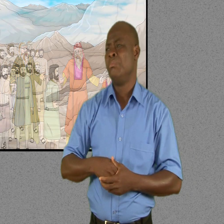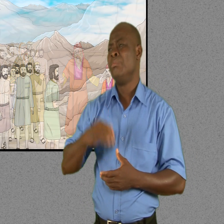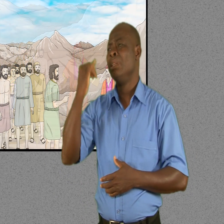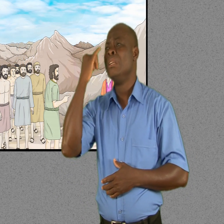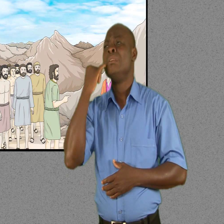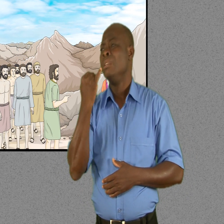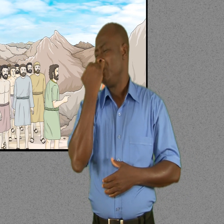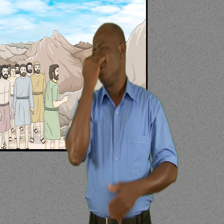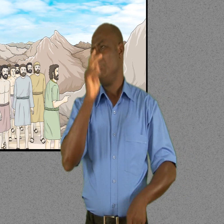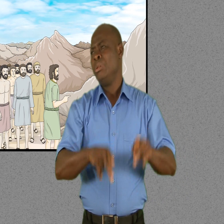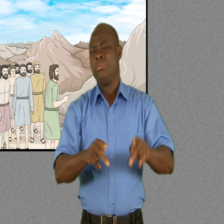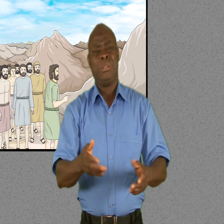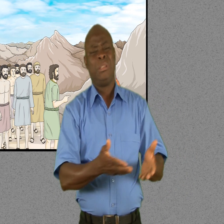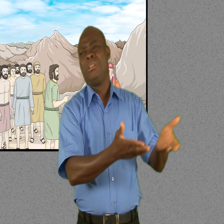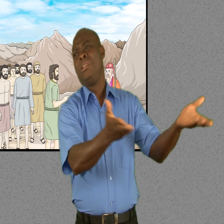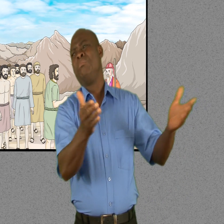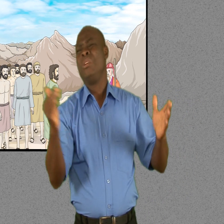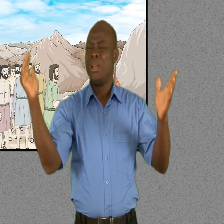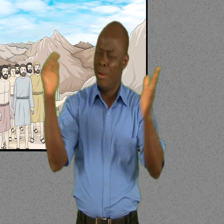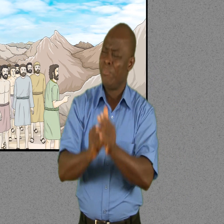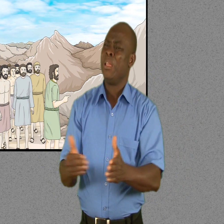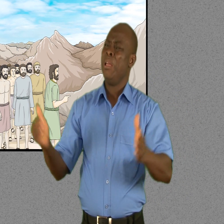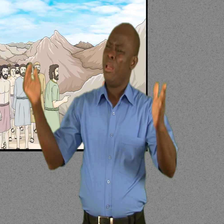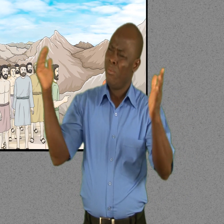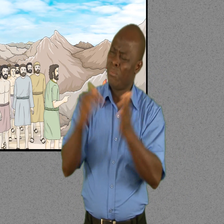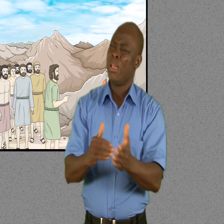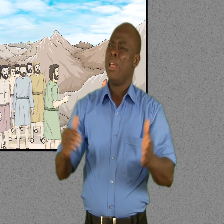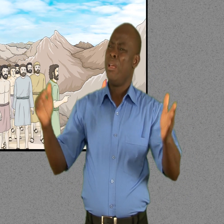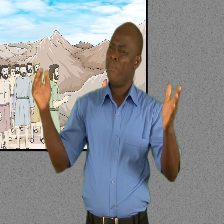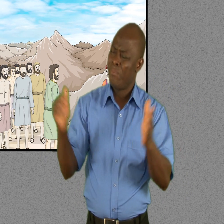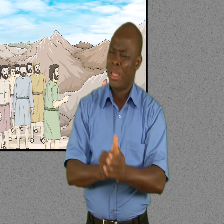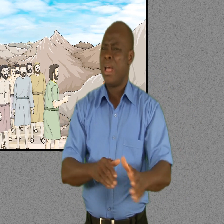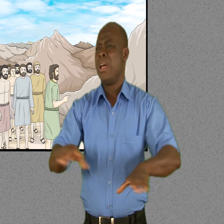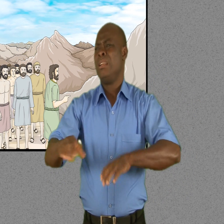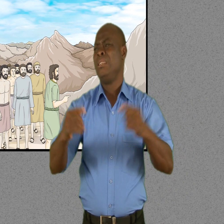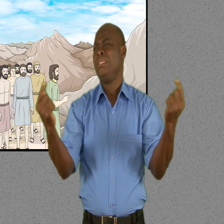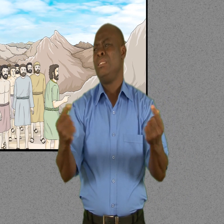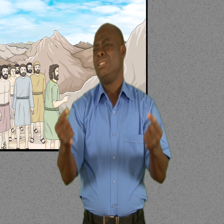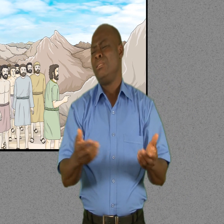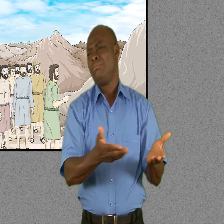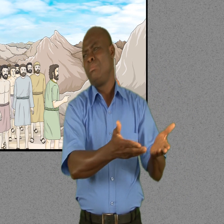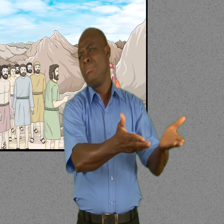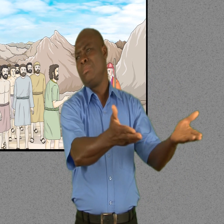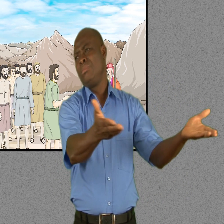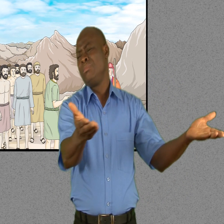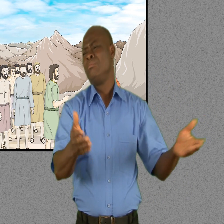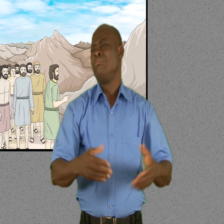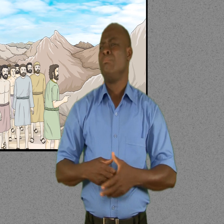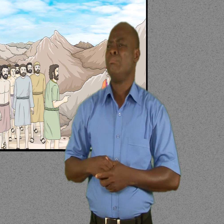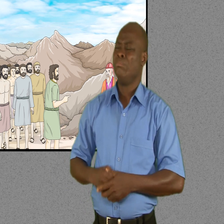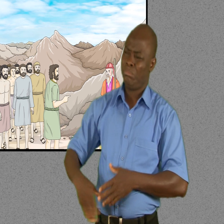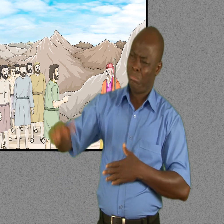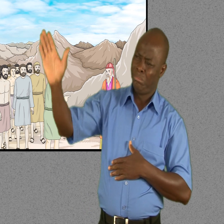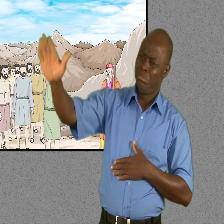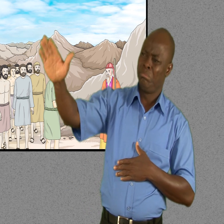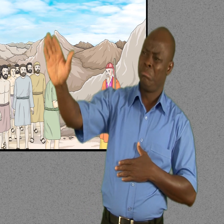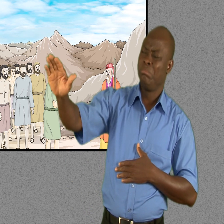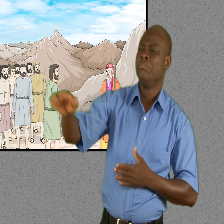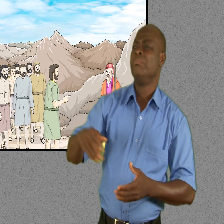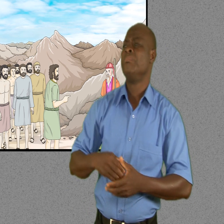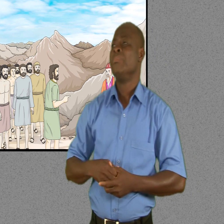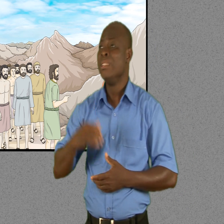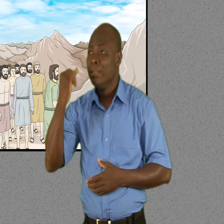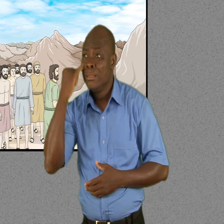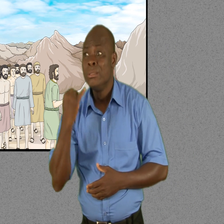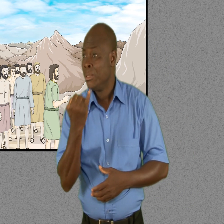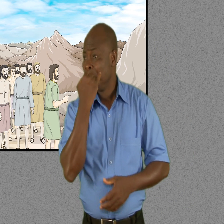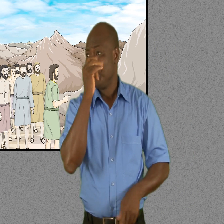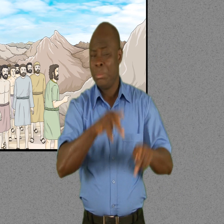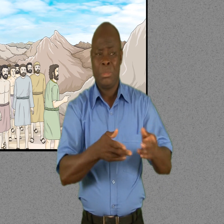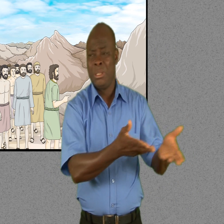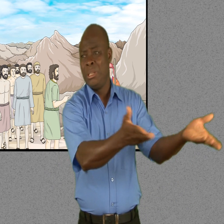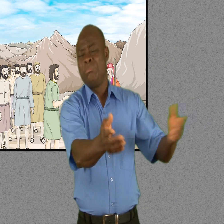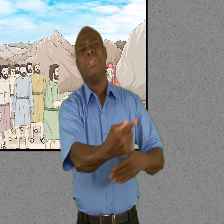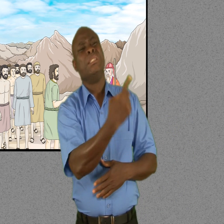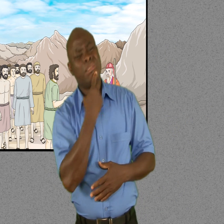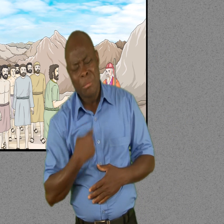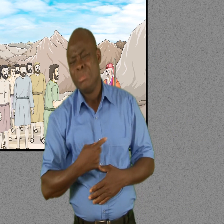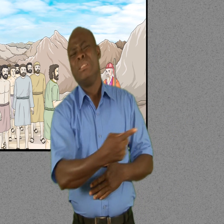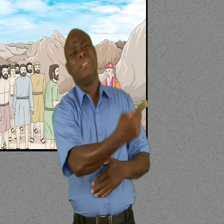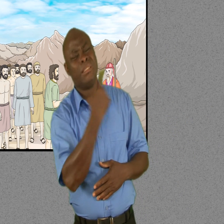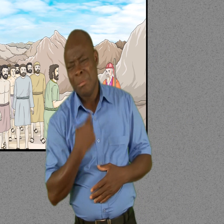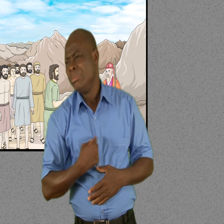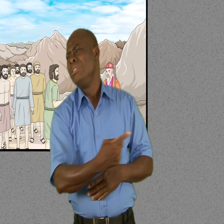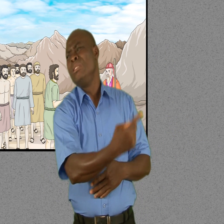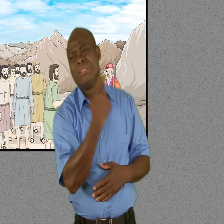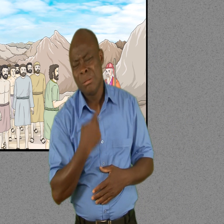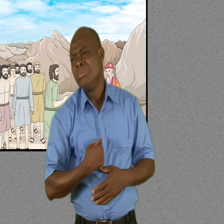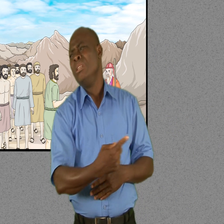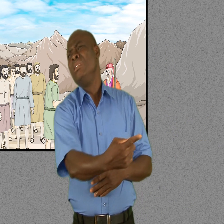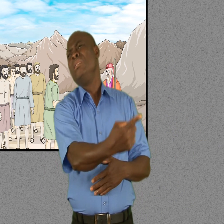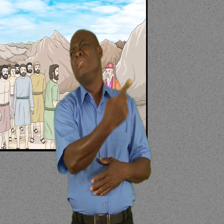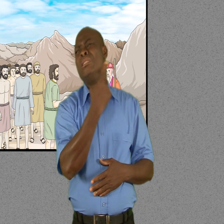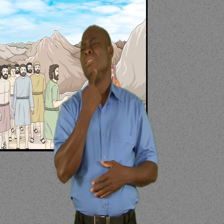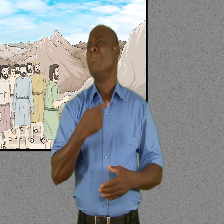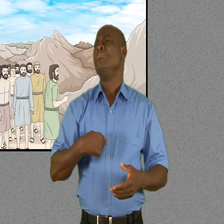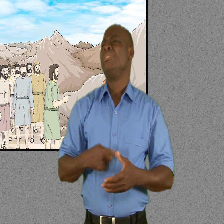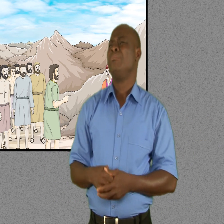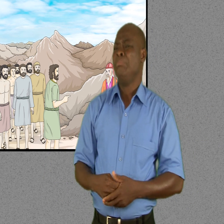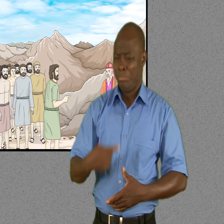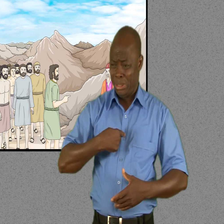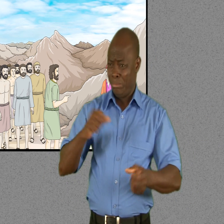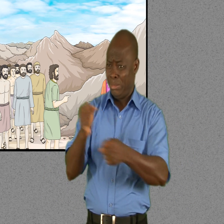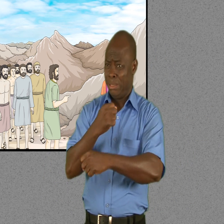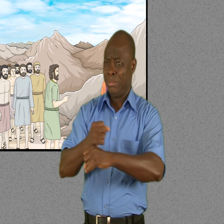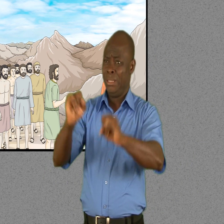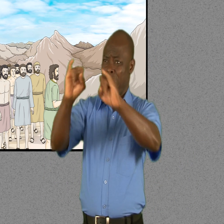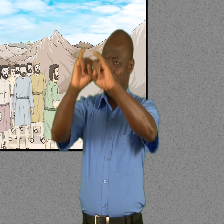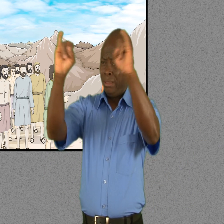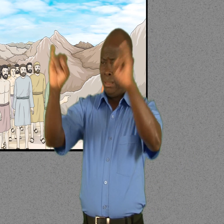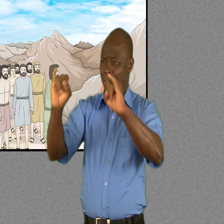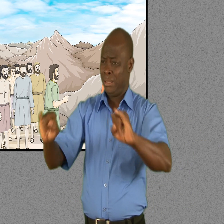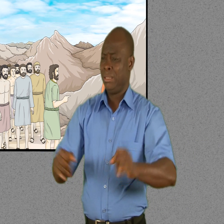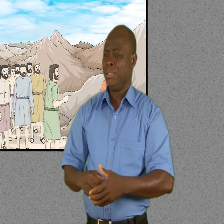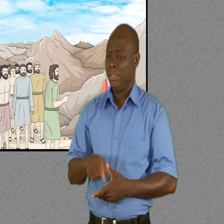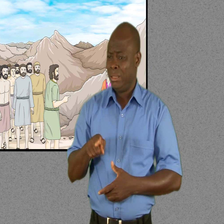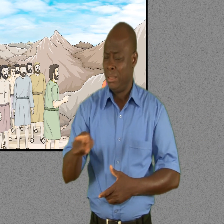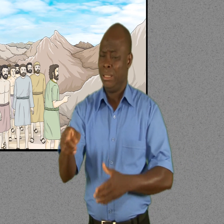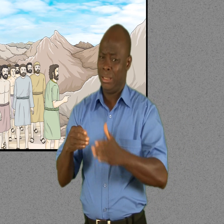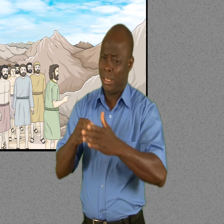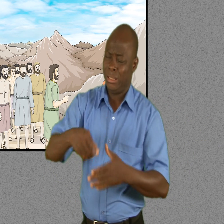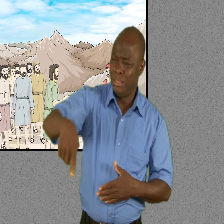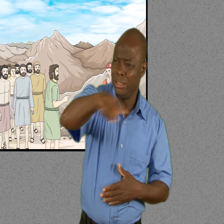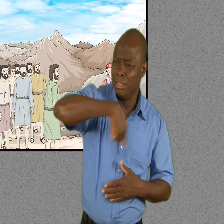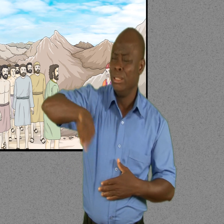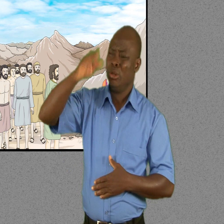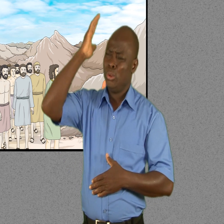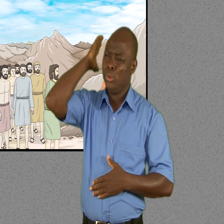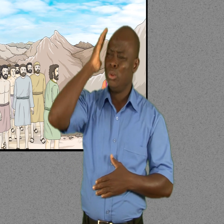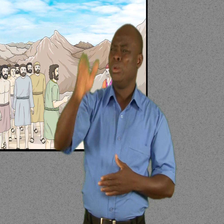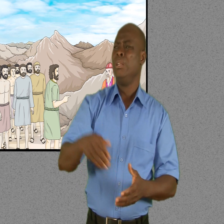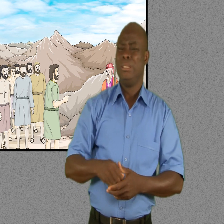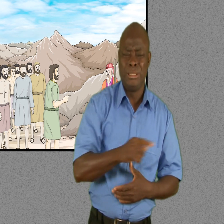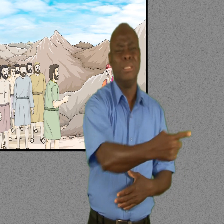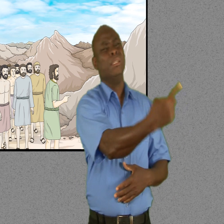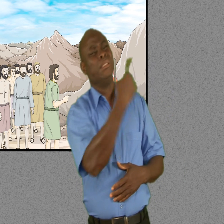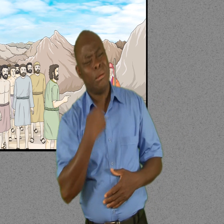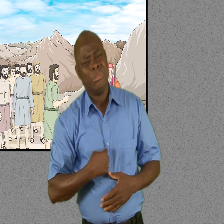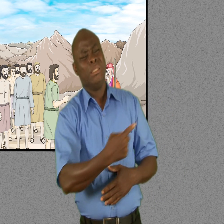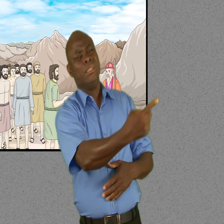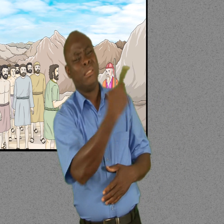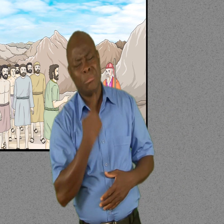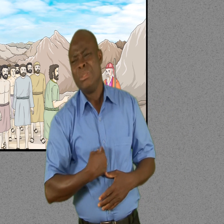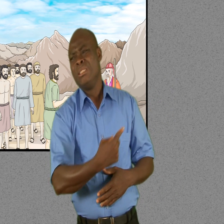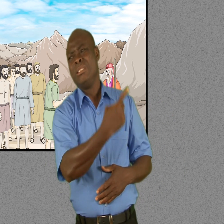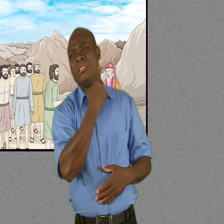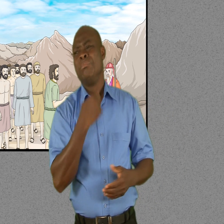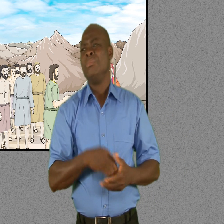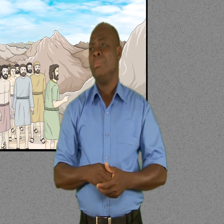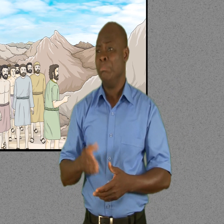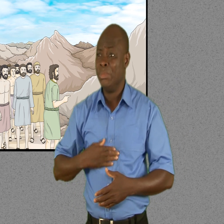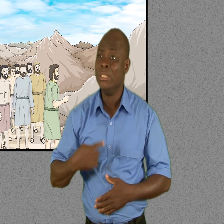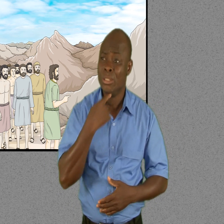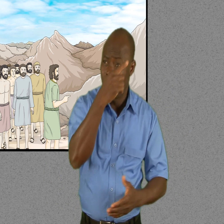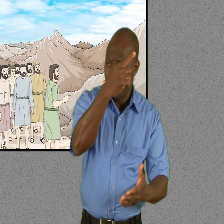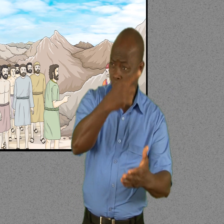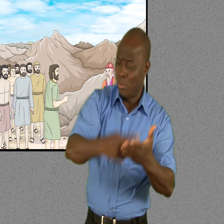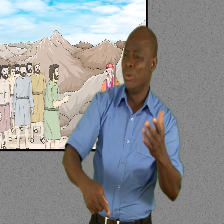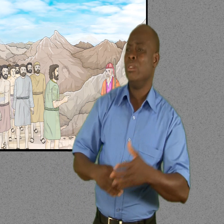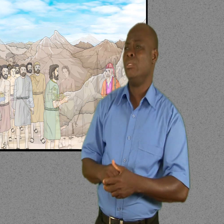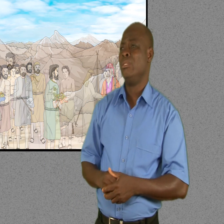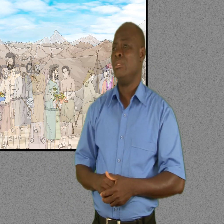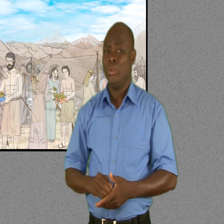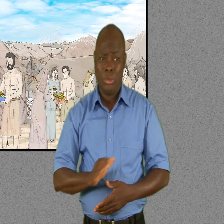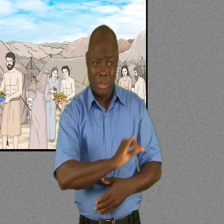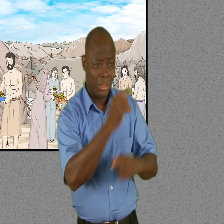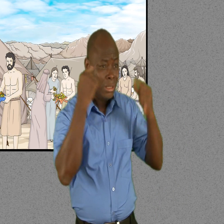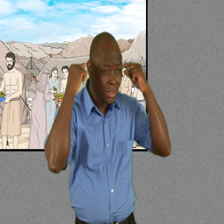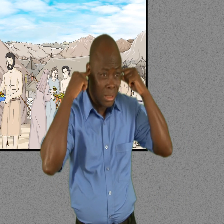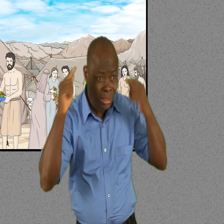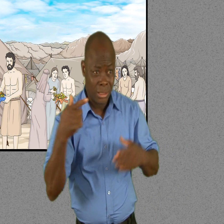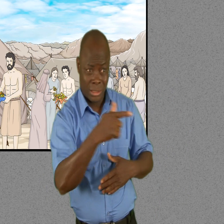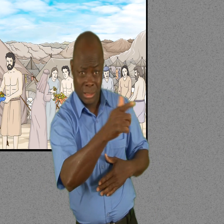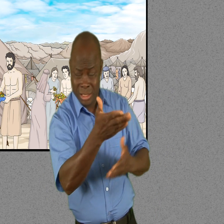They told me, ‘Make us gods who will go before us. As for this Moses who brought us up out of the land of Egypt, we do not know what has happened to him!’